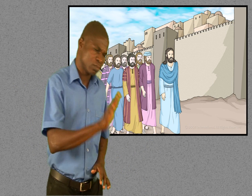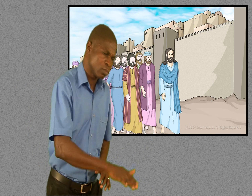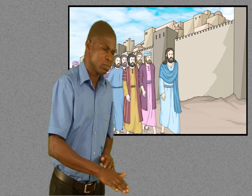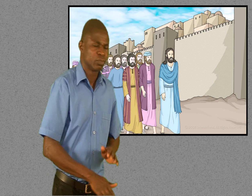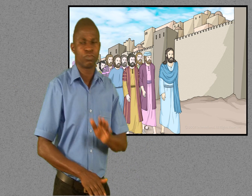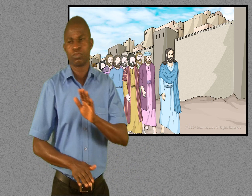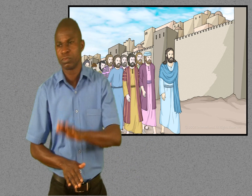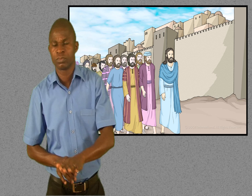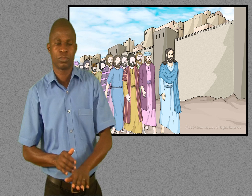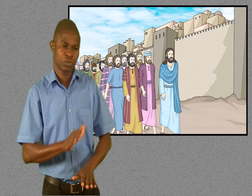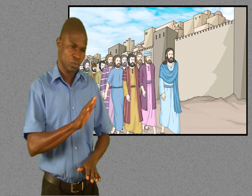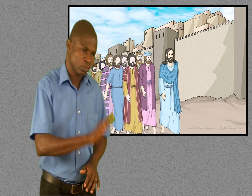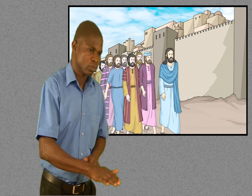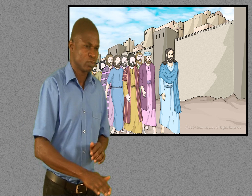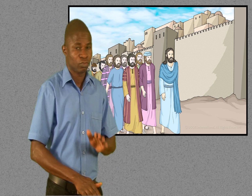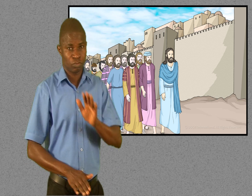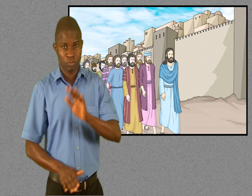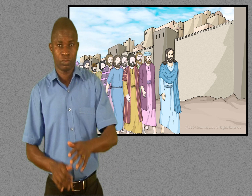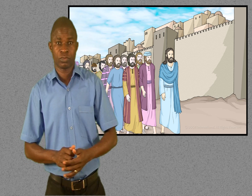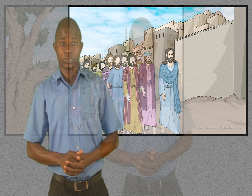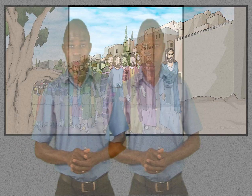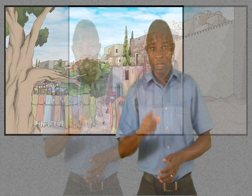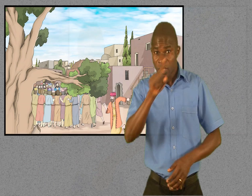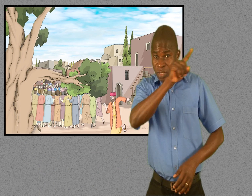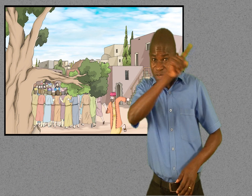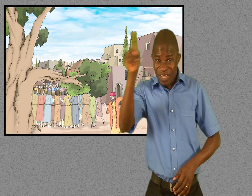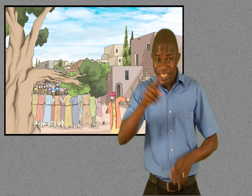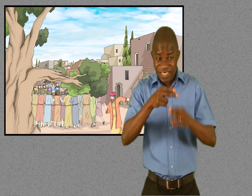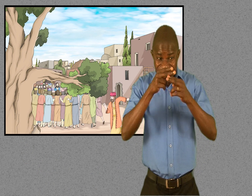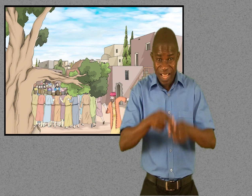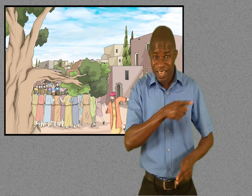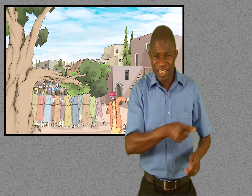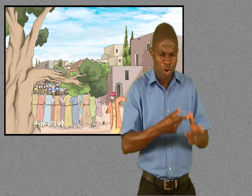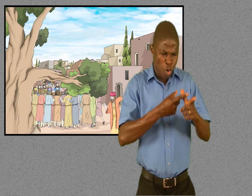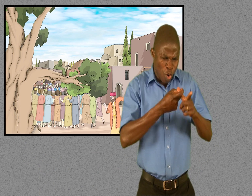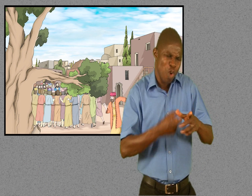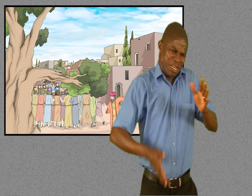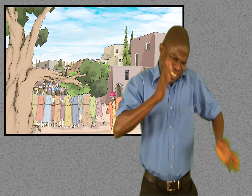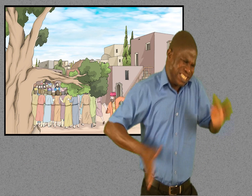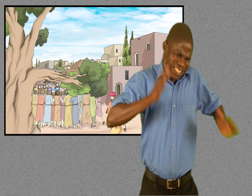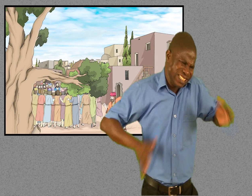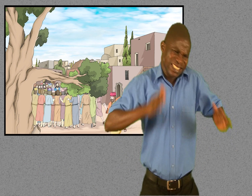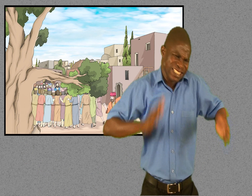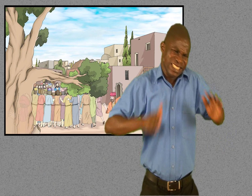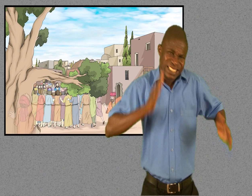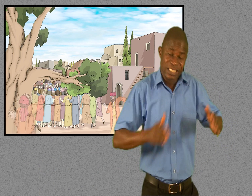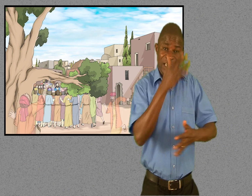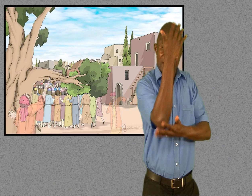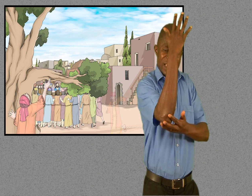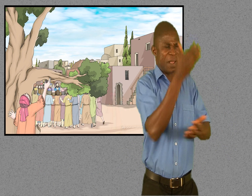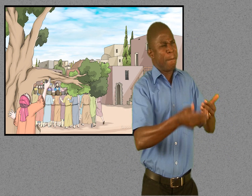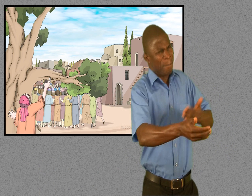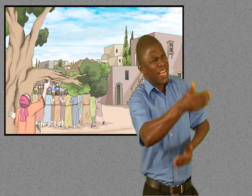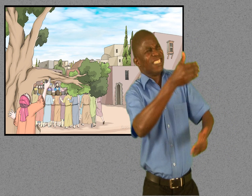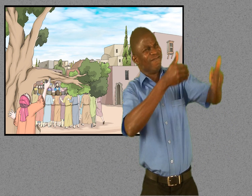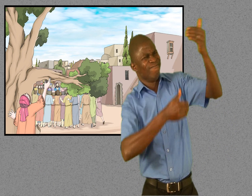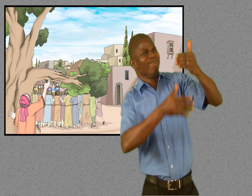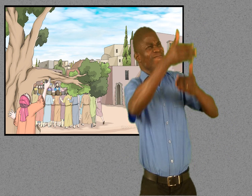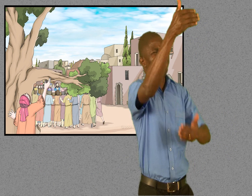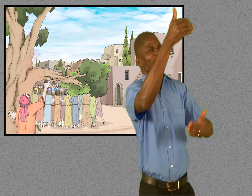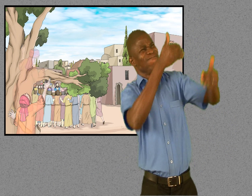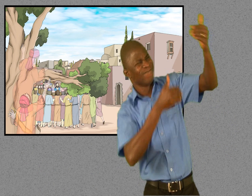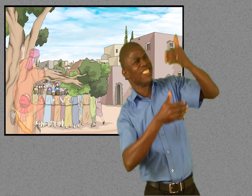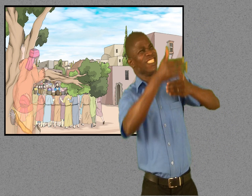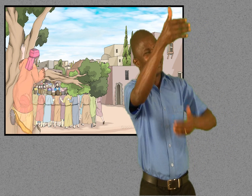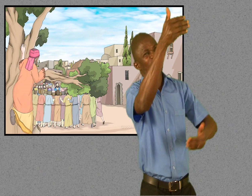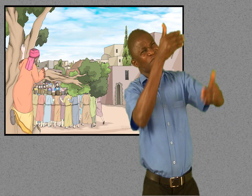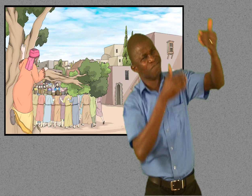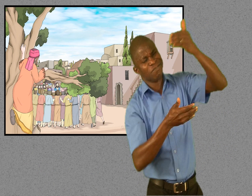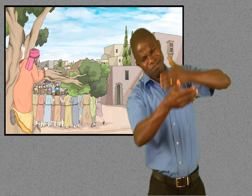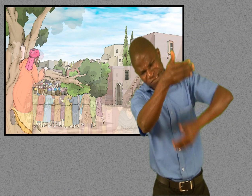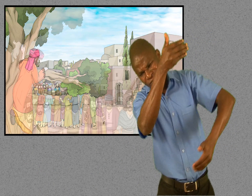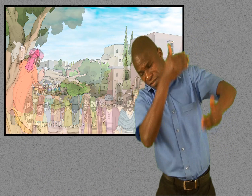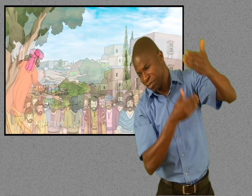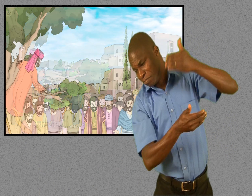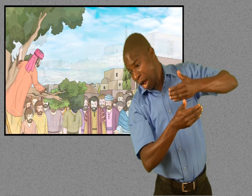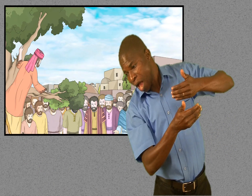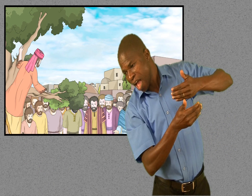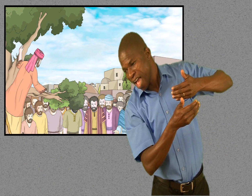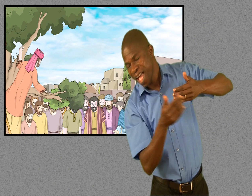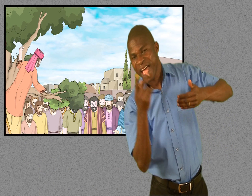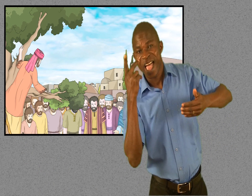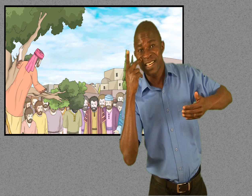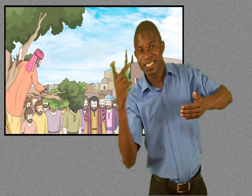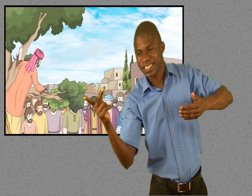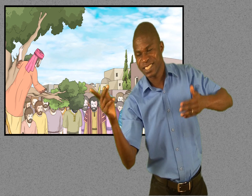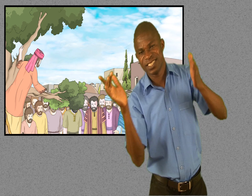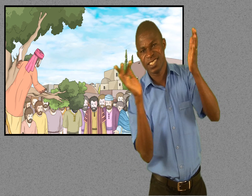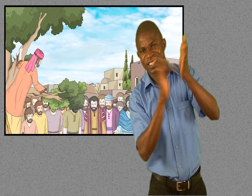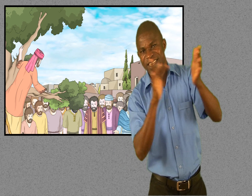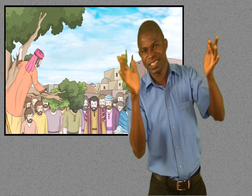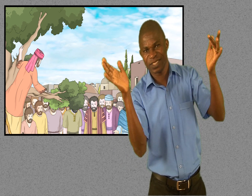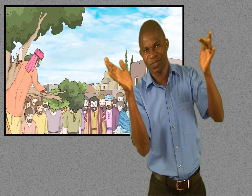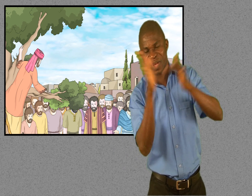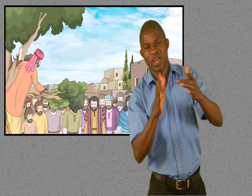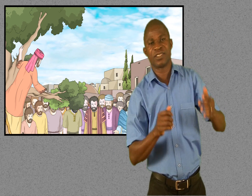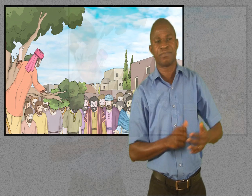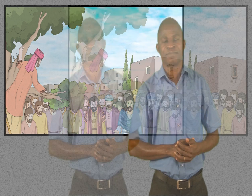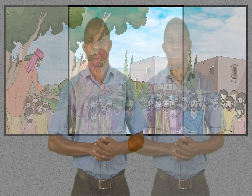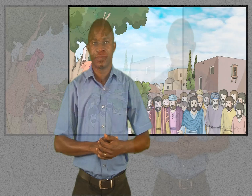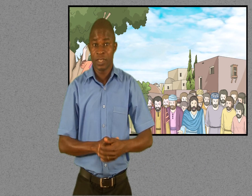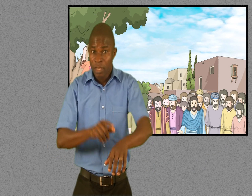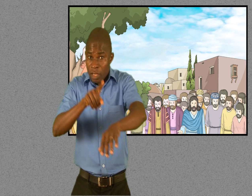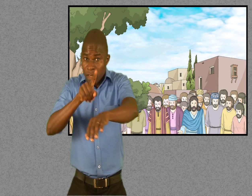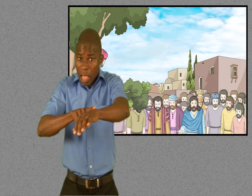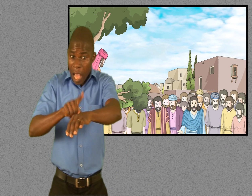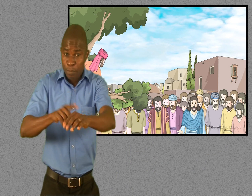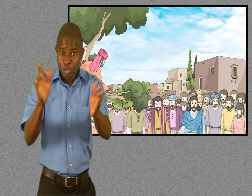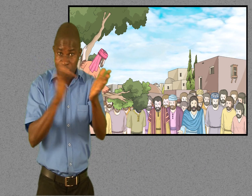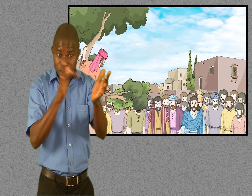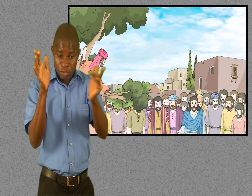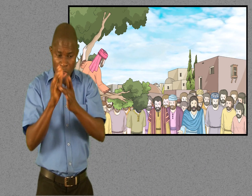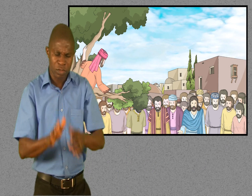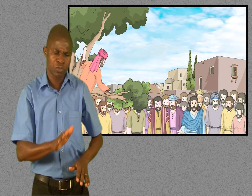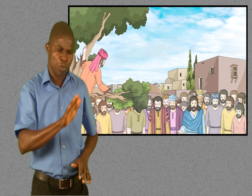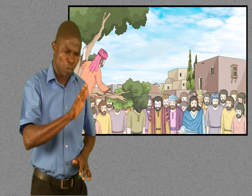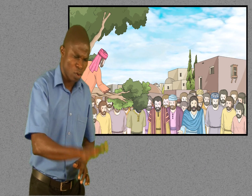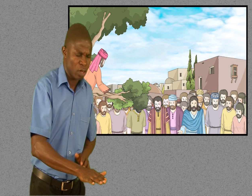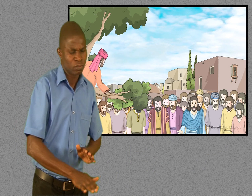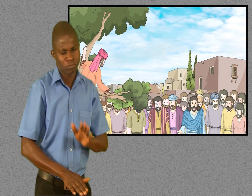So he ran on ahead and climbed a sycamore tree to see Him, since Jesus was about to pass that way.